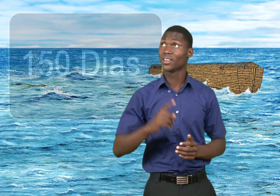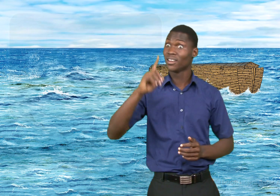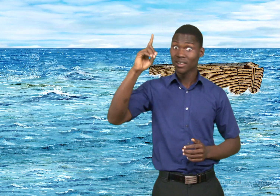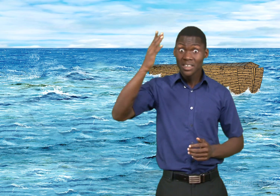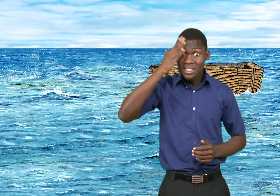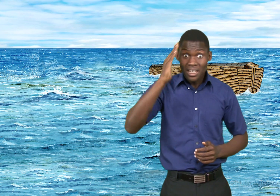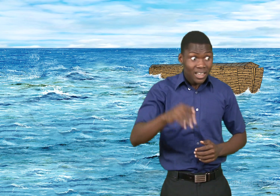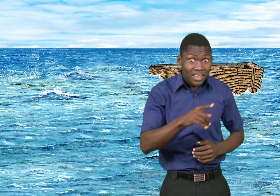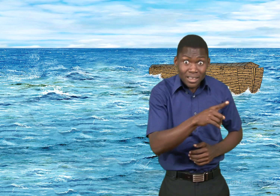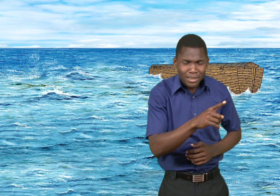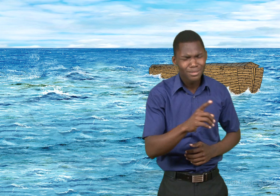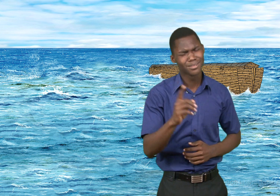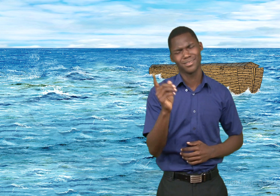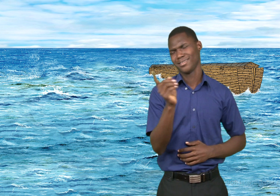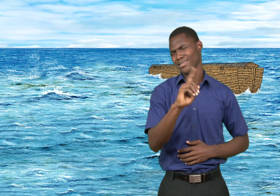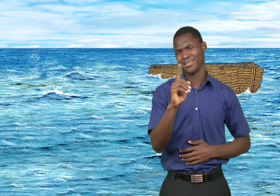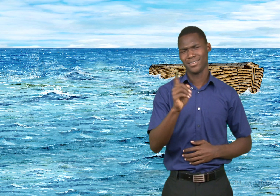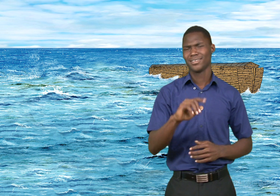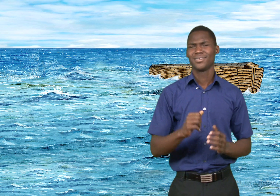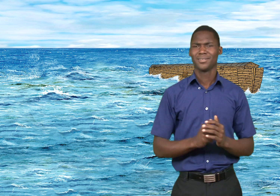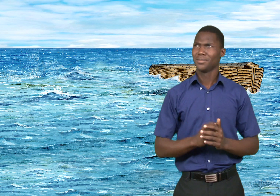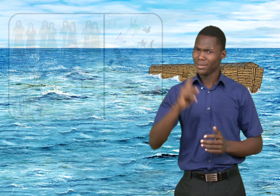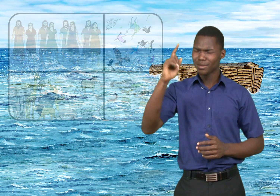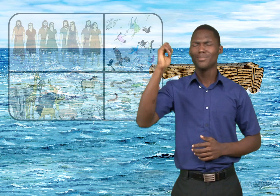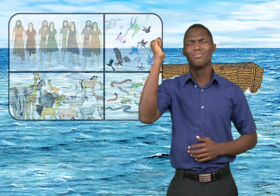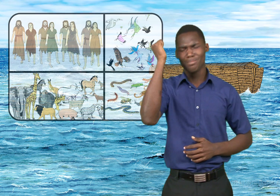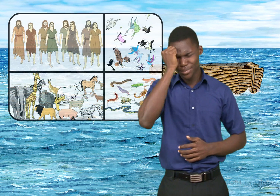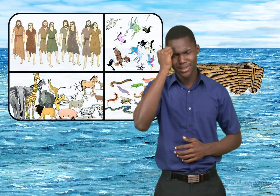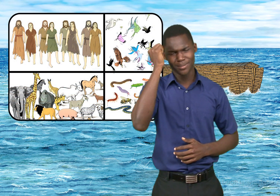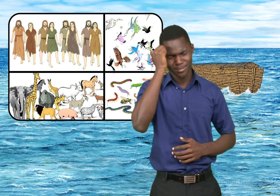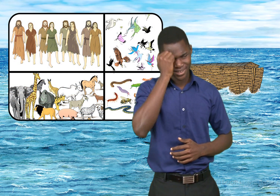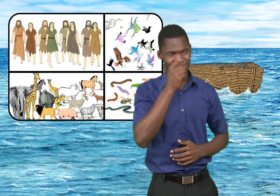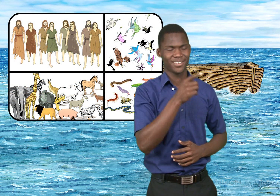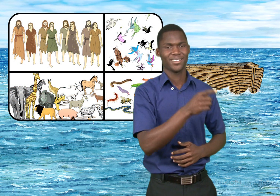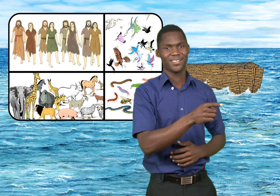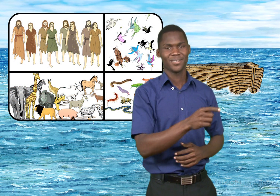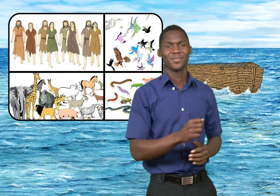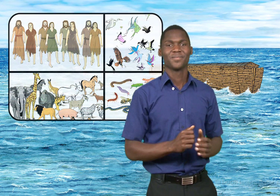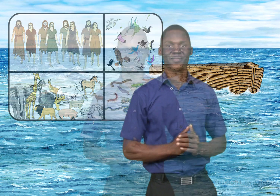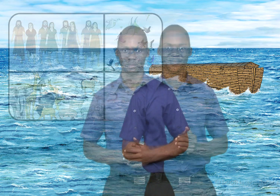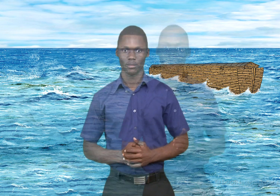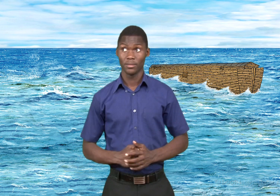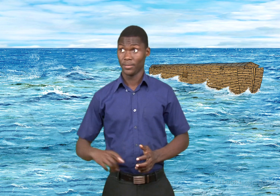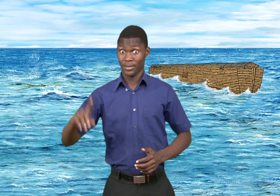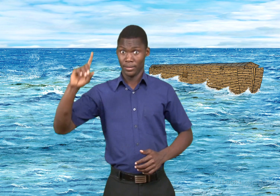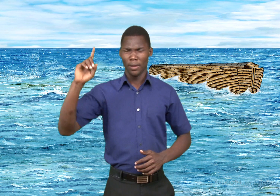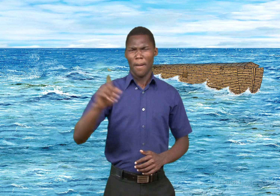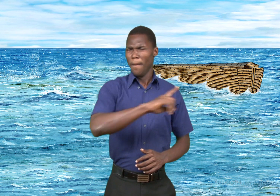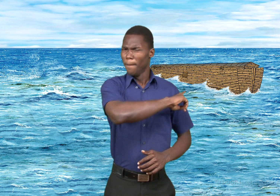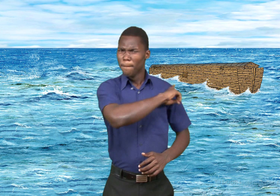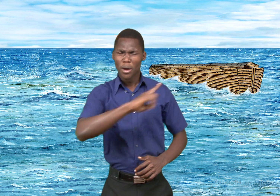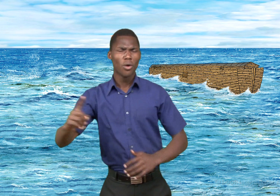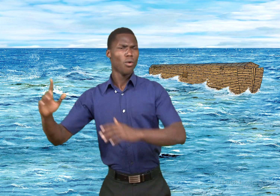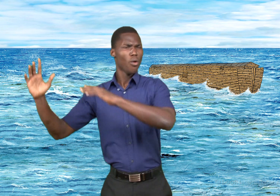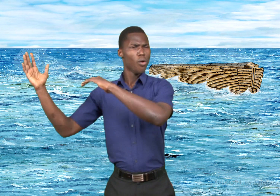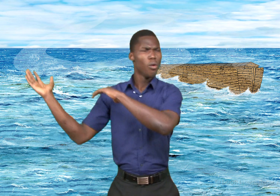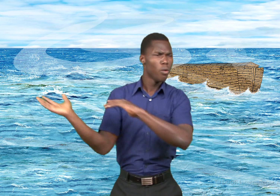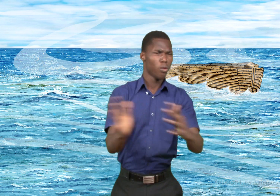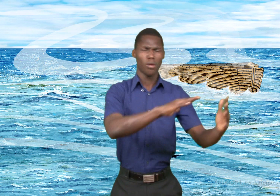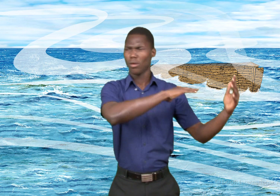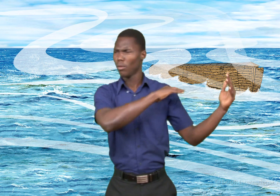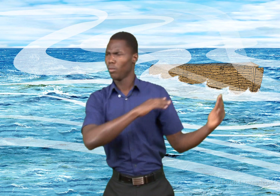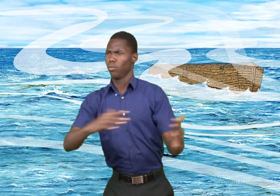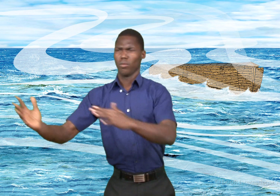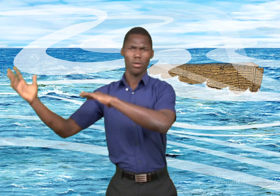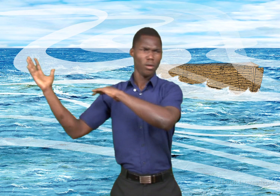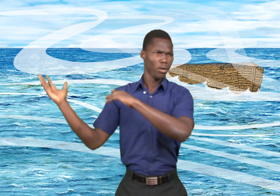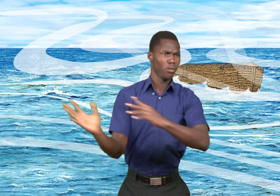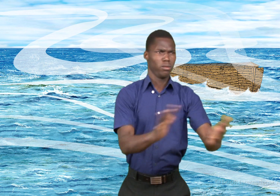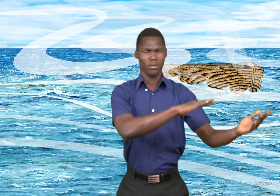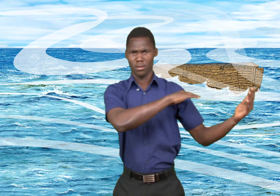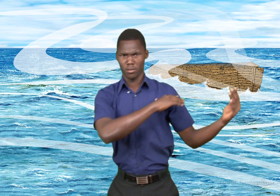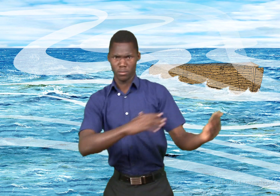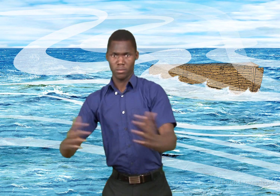But God remembered Noah and all the animals and livestock that were with him in the ark.